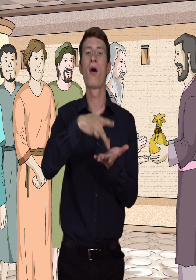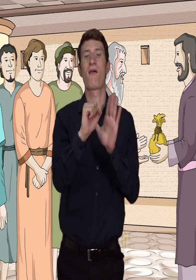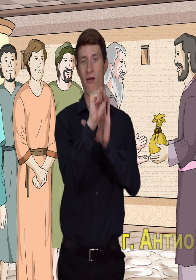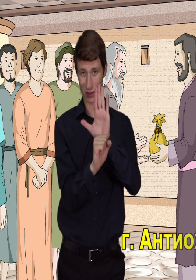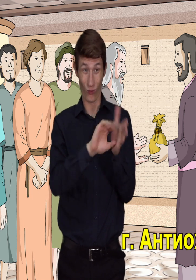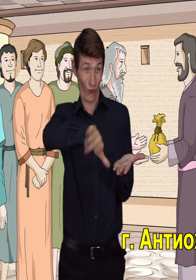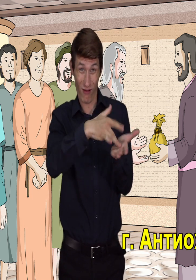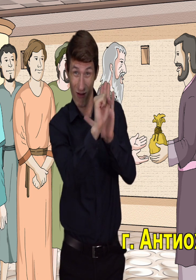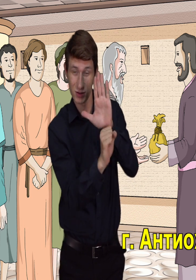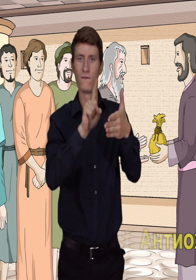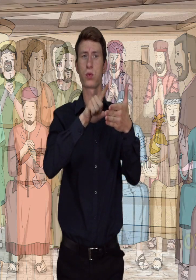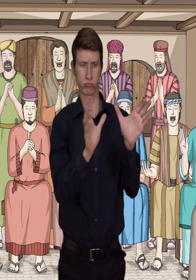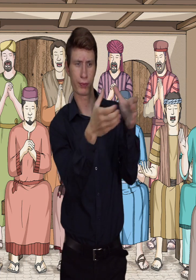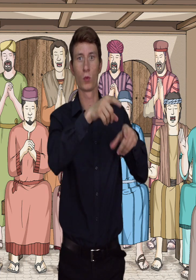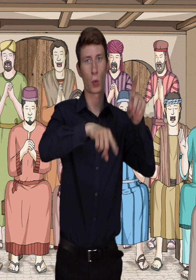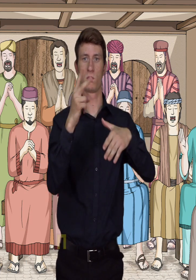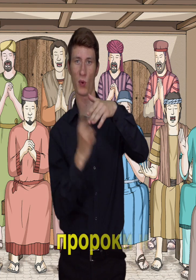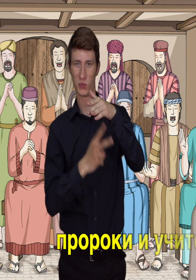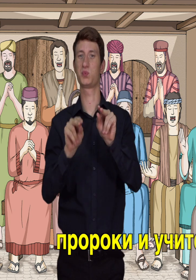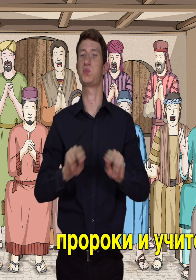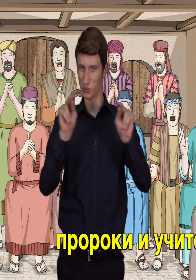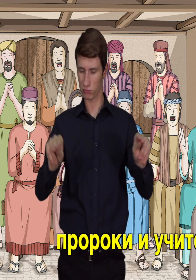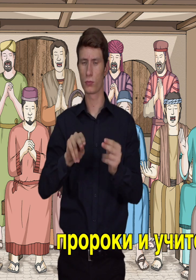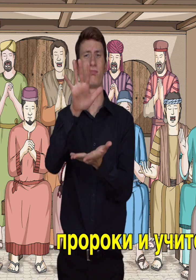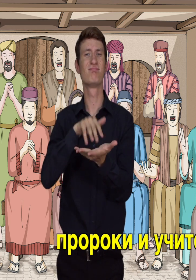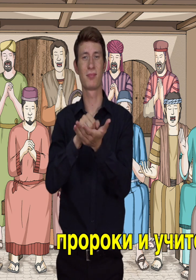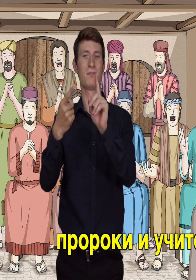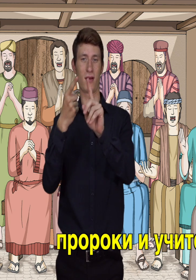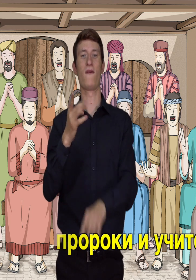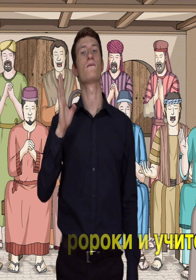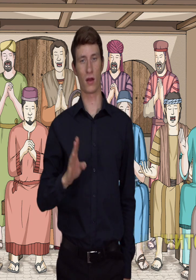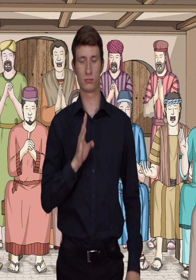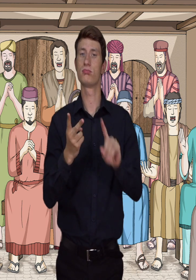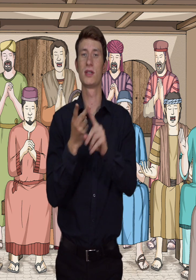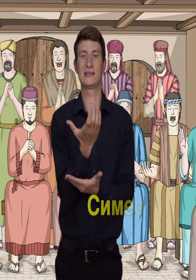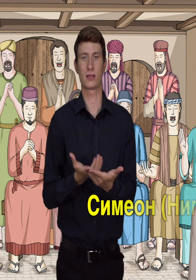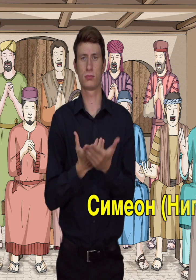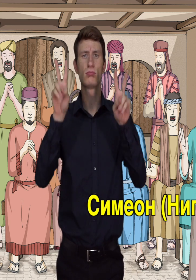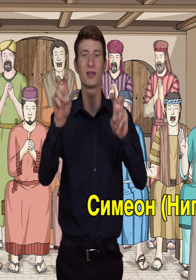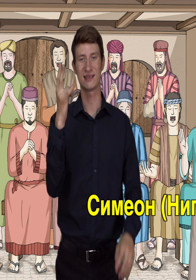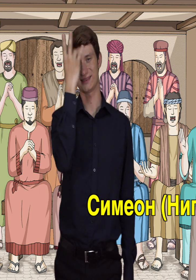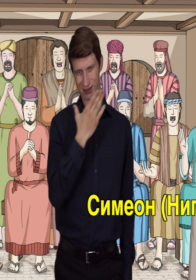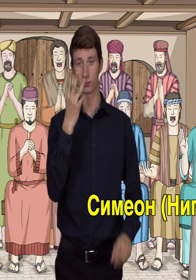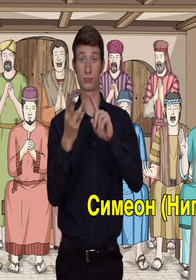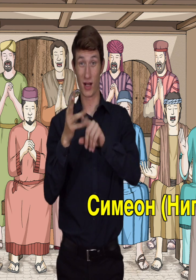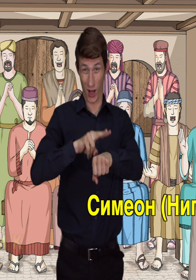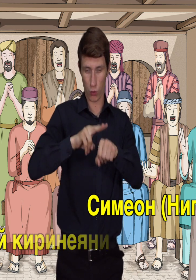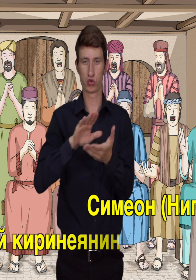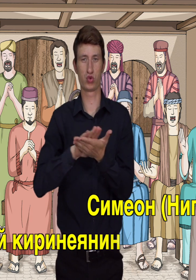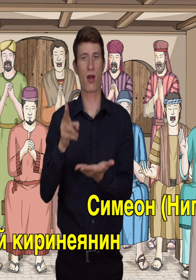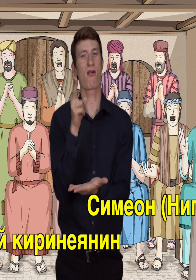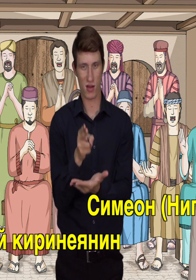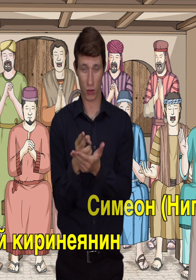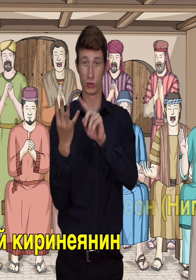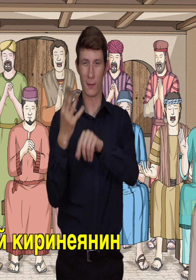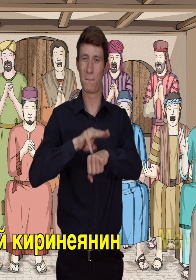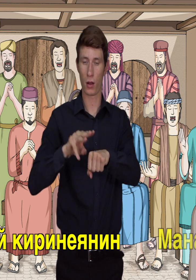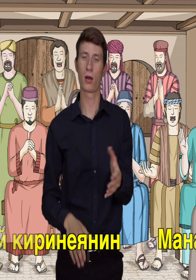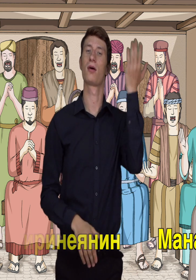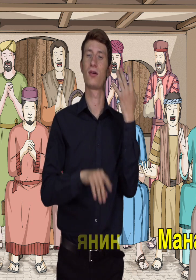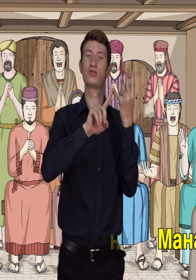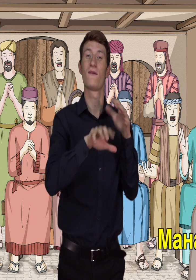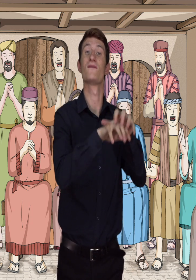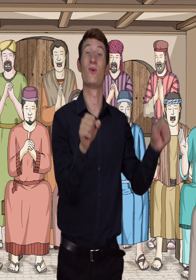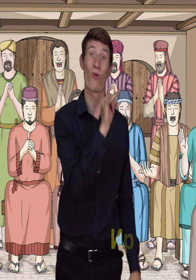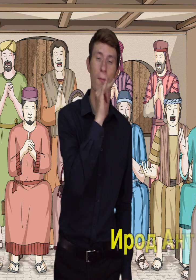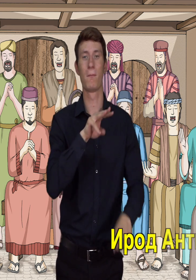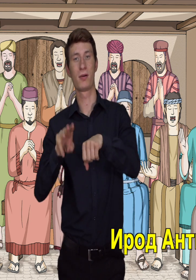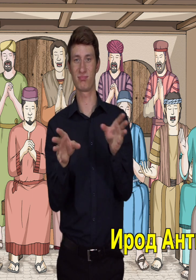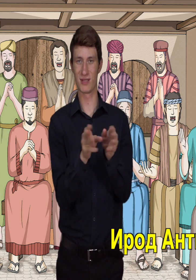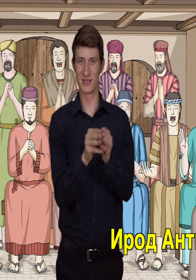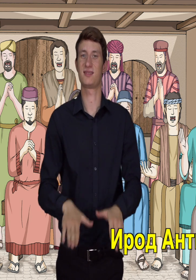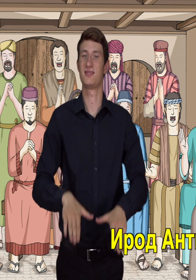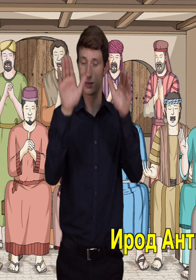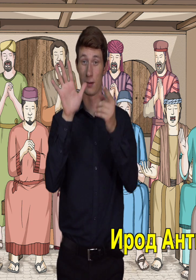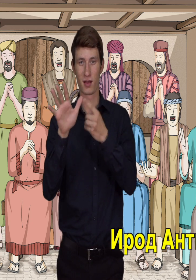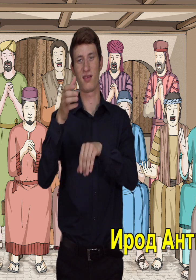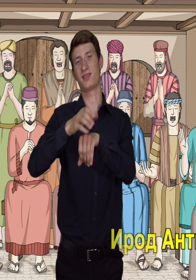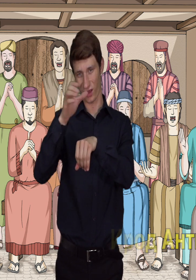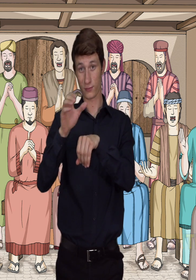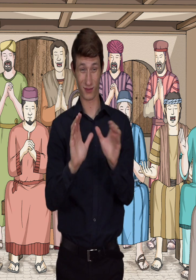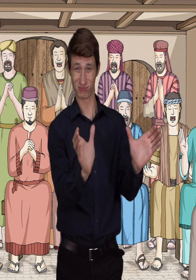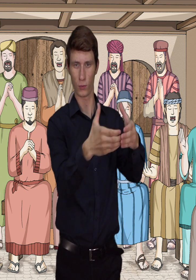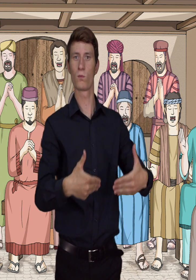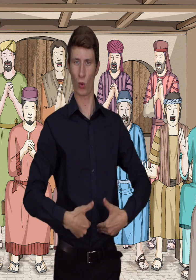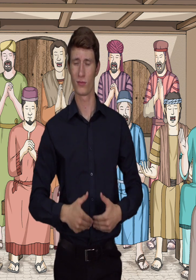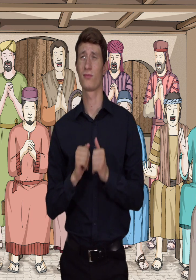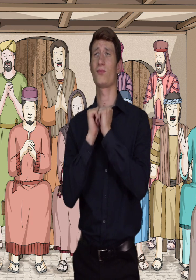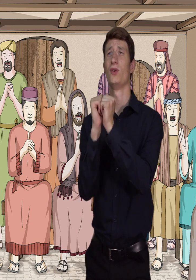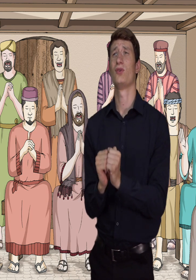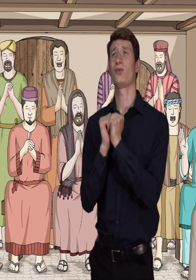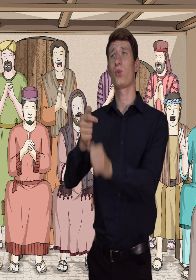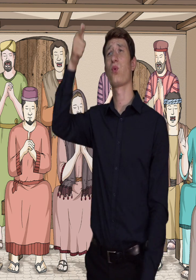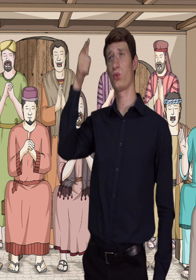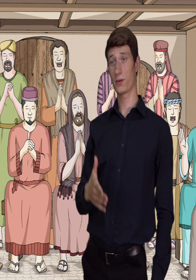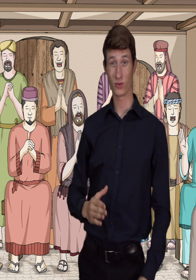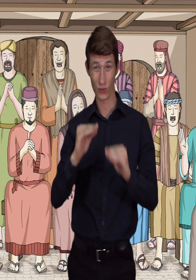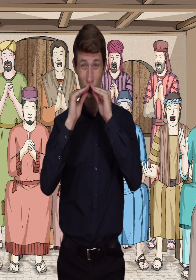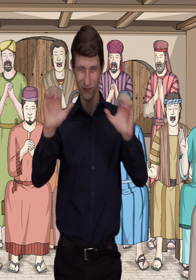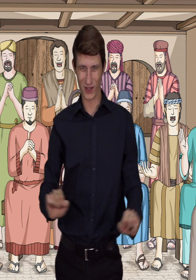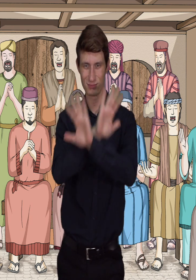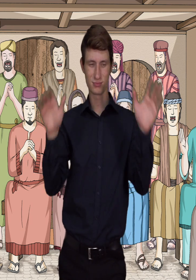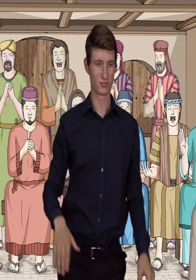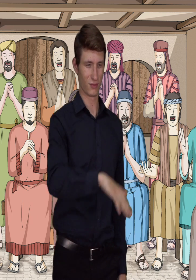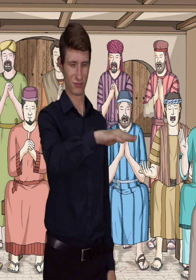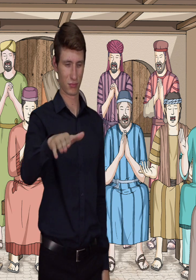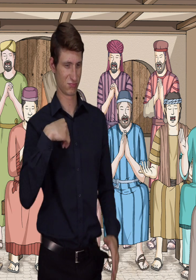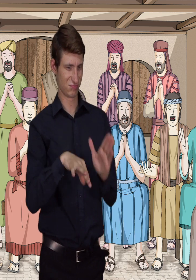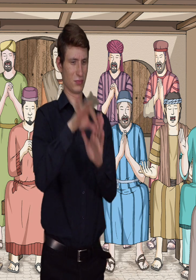Now in the church at Antioch there were prophets and teachers: Barnabas, Simeon called Niger, Lucius of Cyrene, Manaen (who had been brought up with Herod the tetrarch), and Saul.